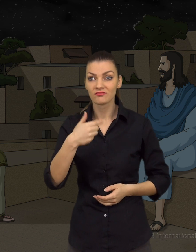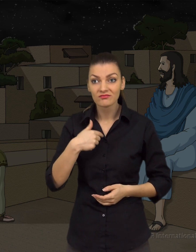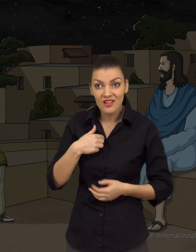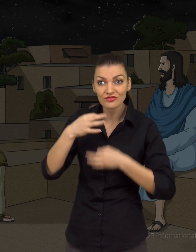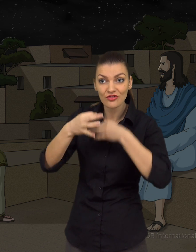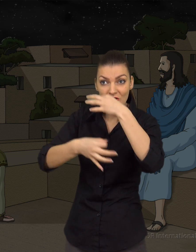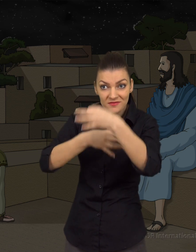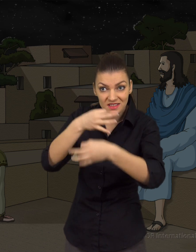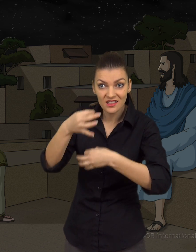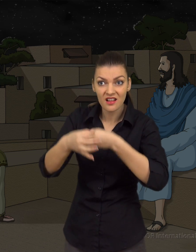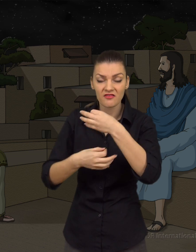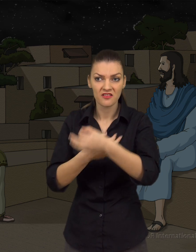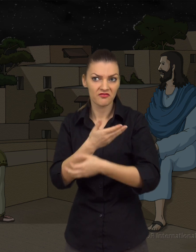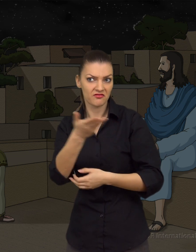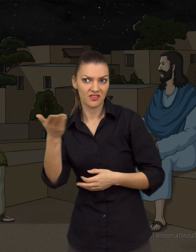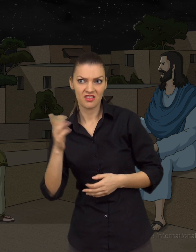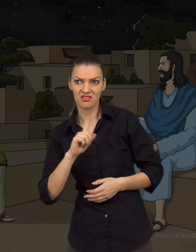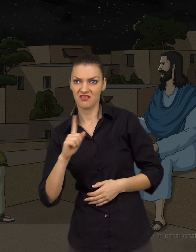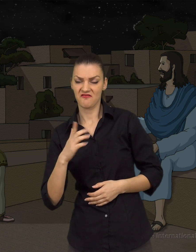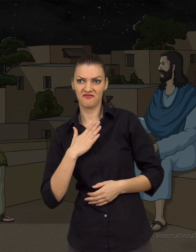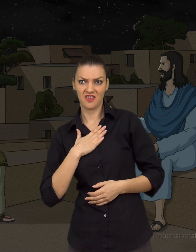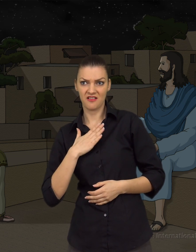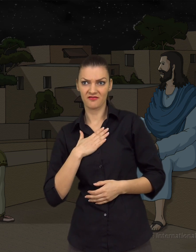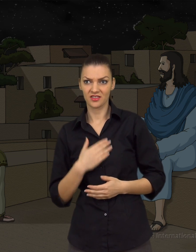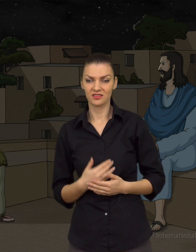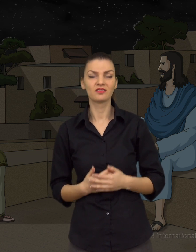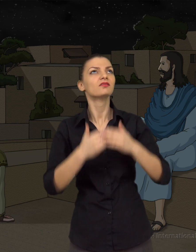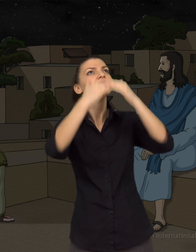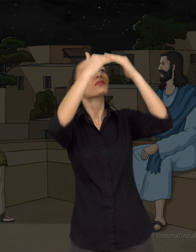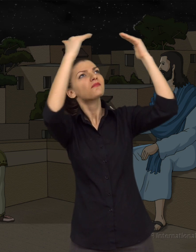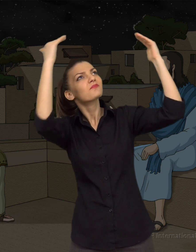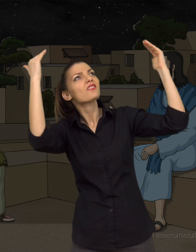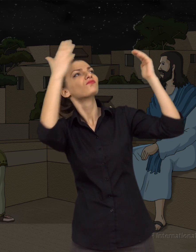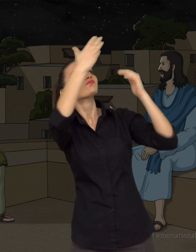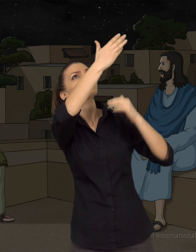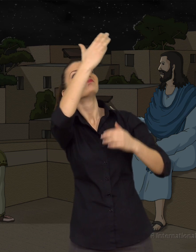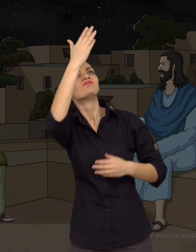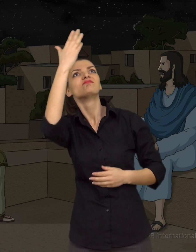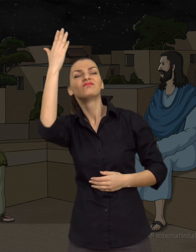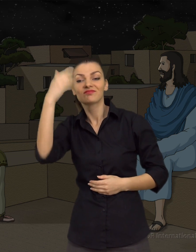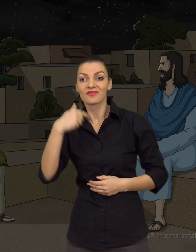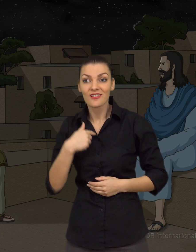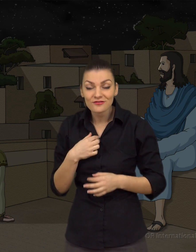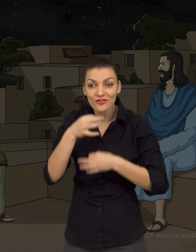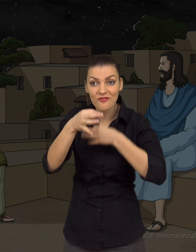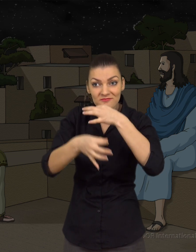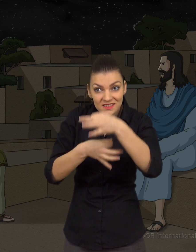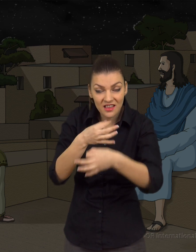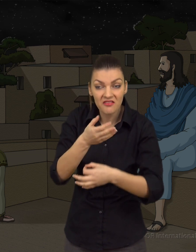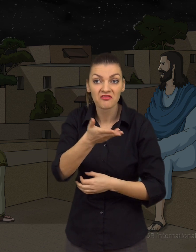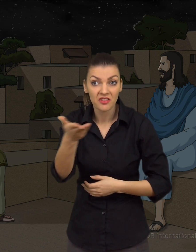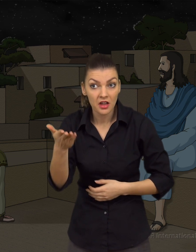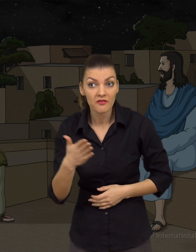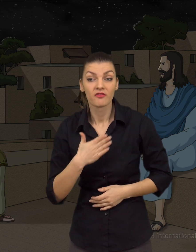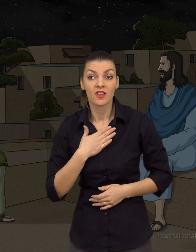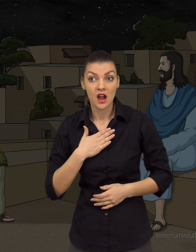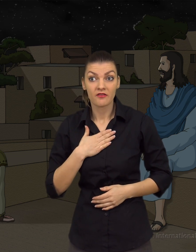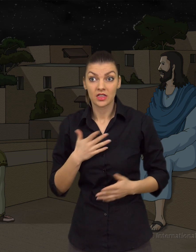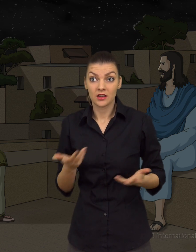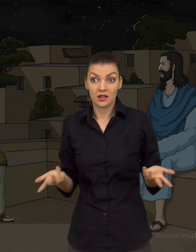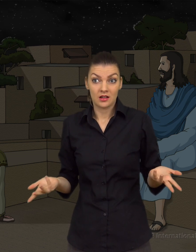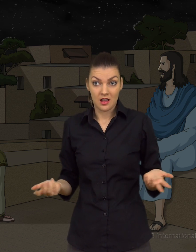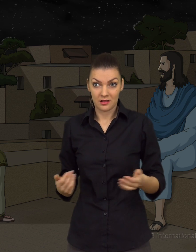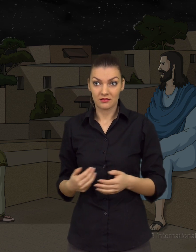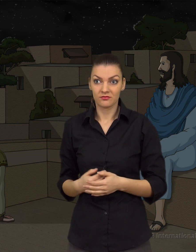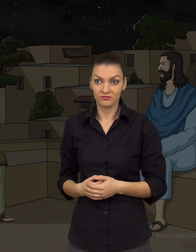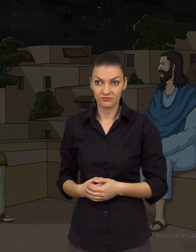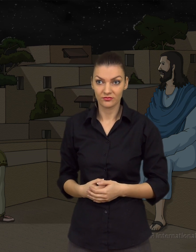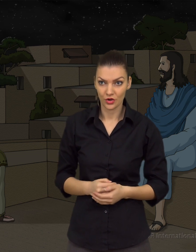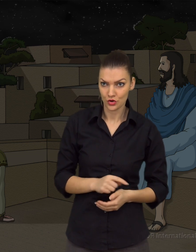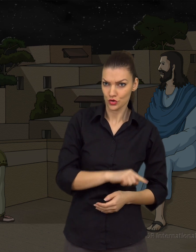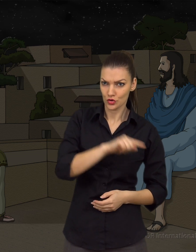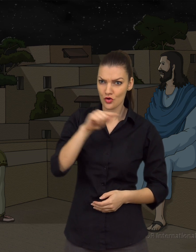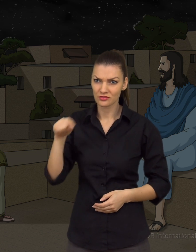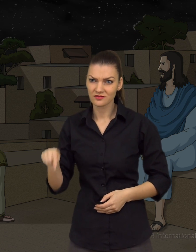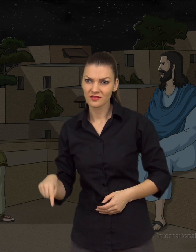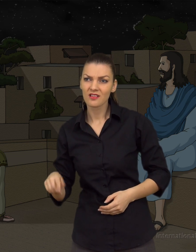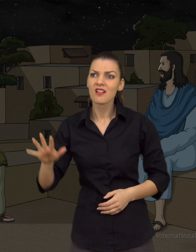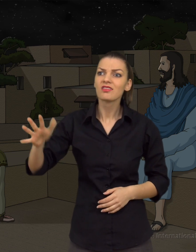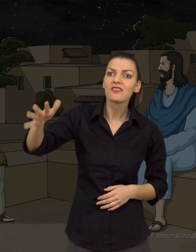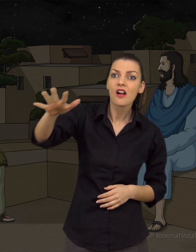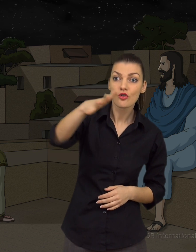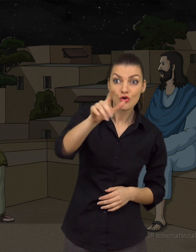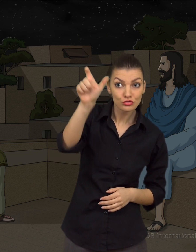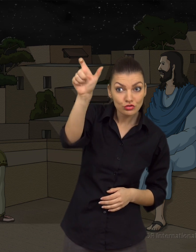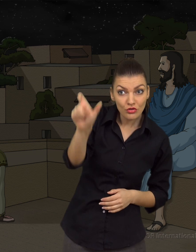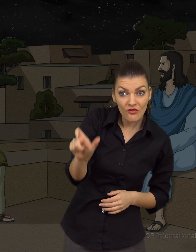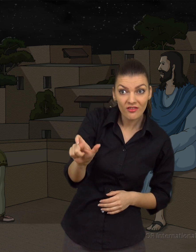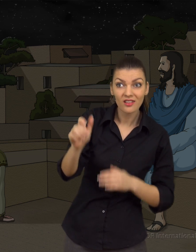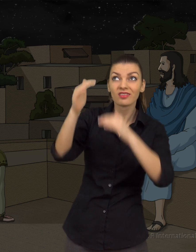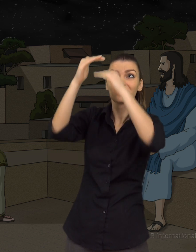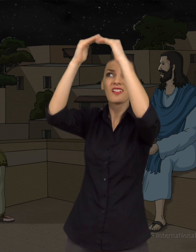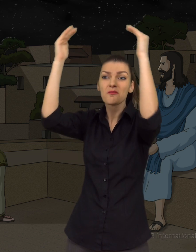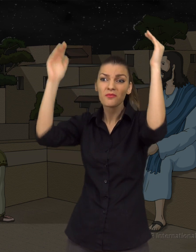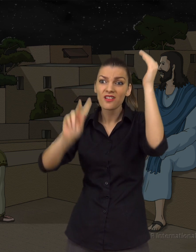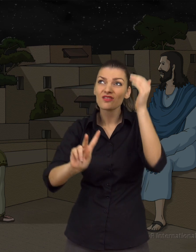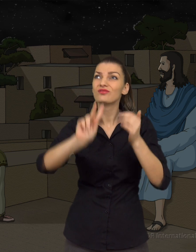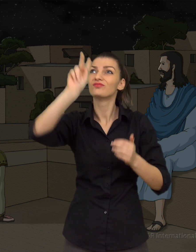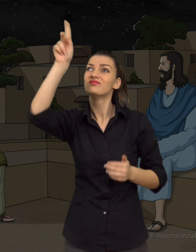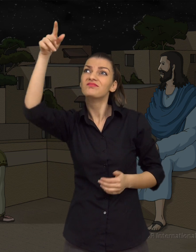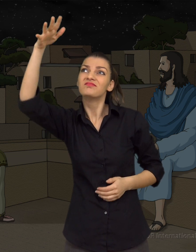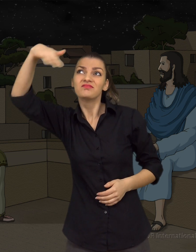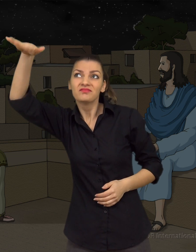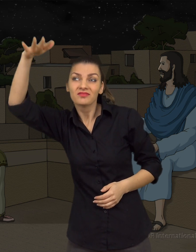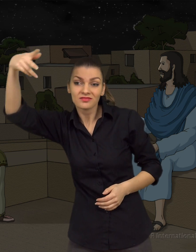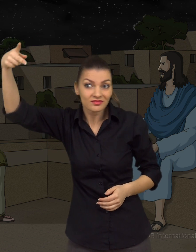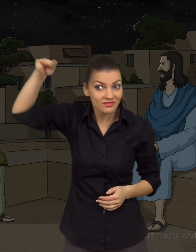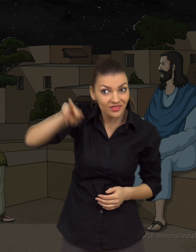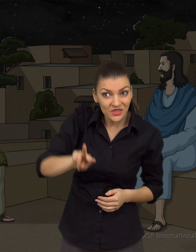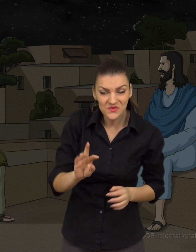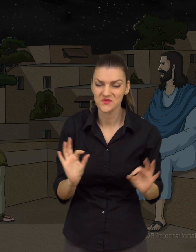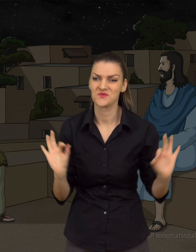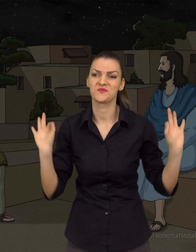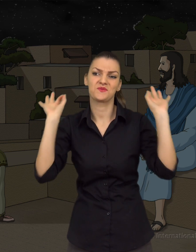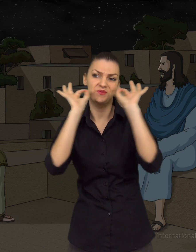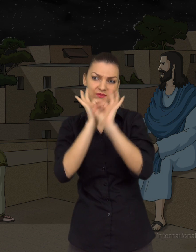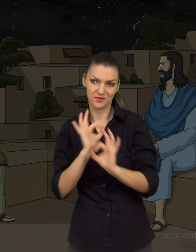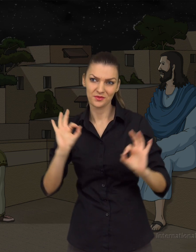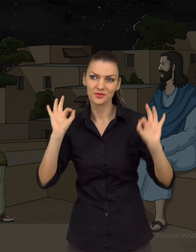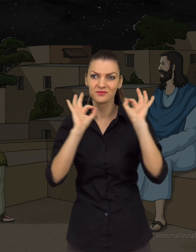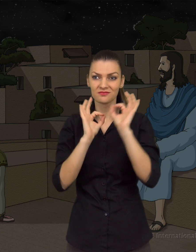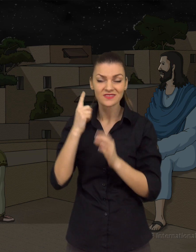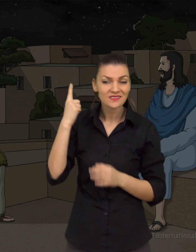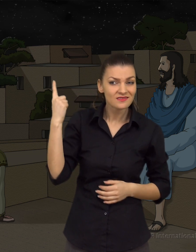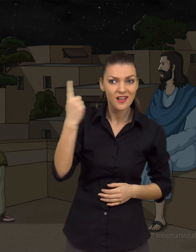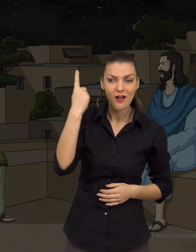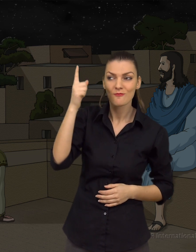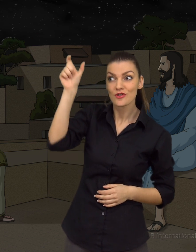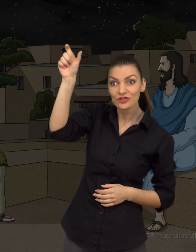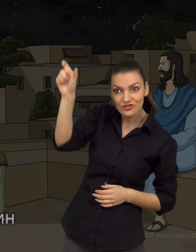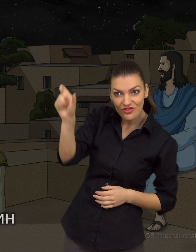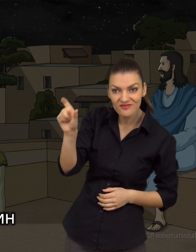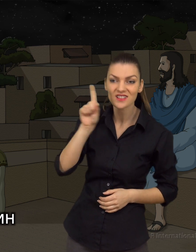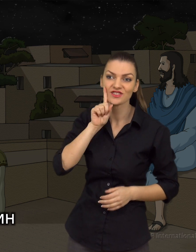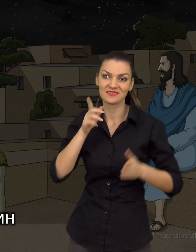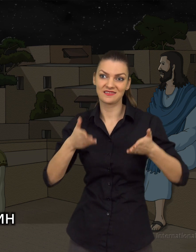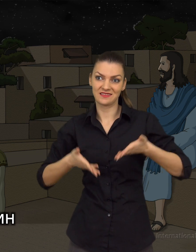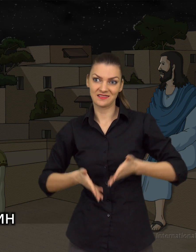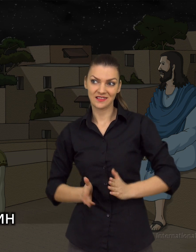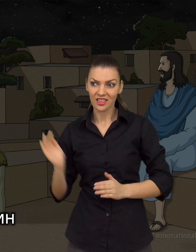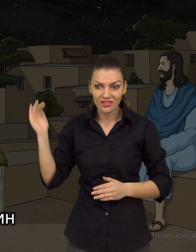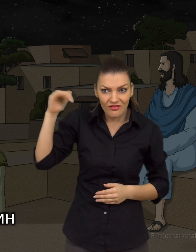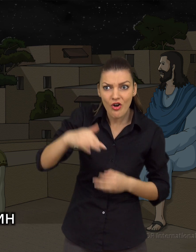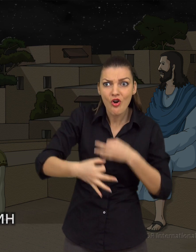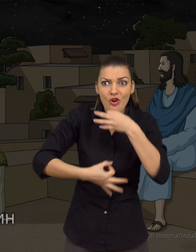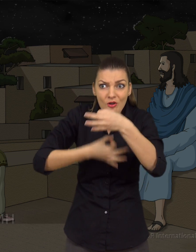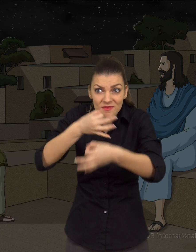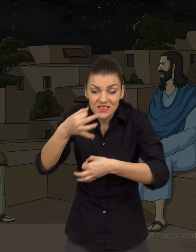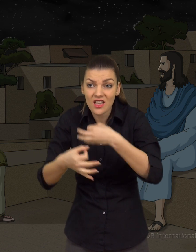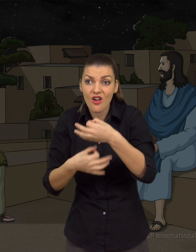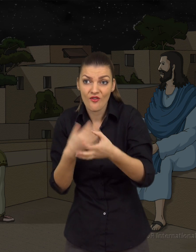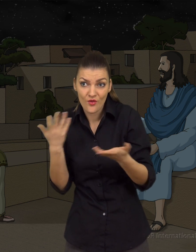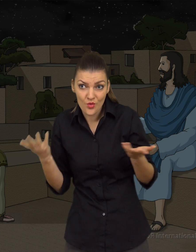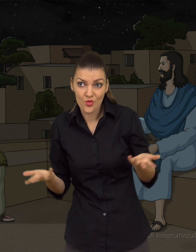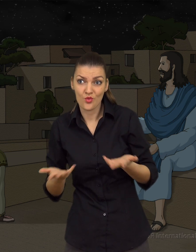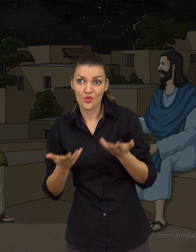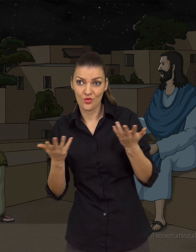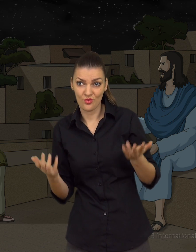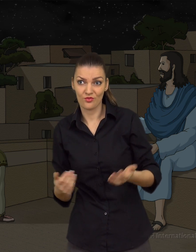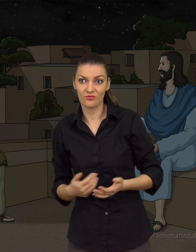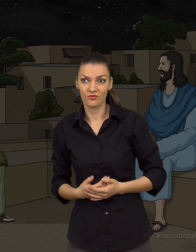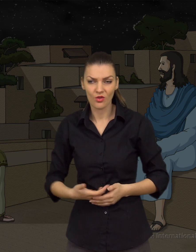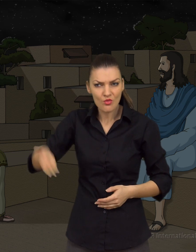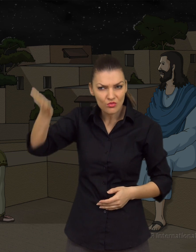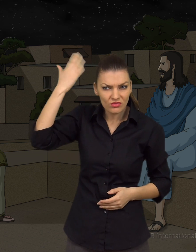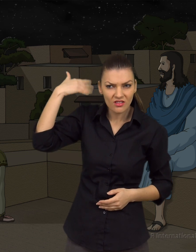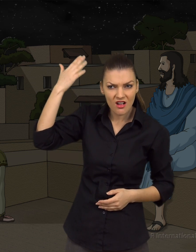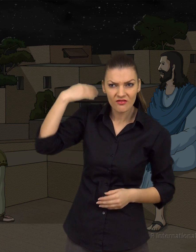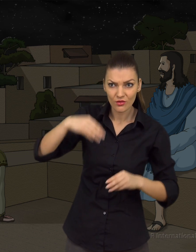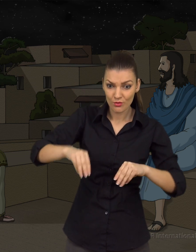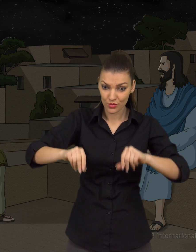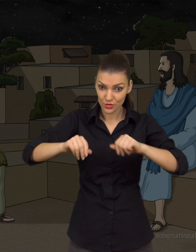If I have told you about earthly things and you do not believe, how will you believe if I tell you about heavenly things?